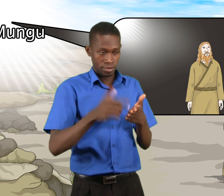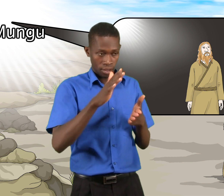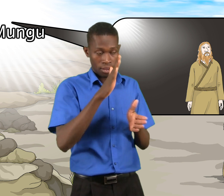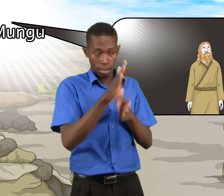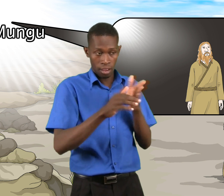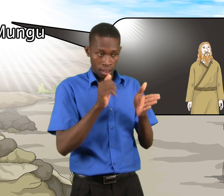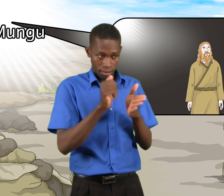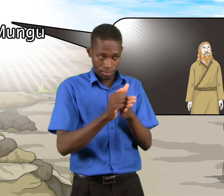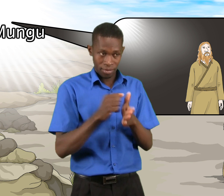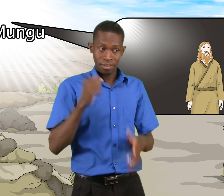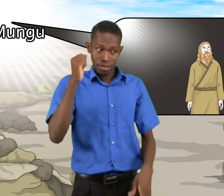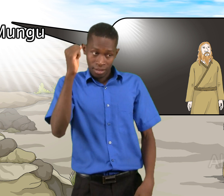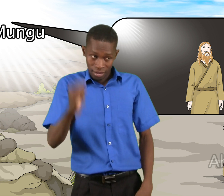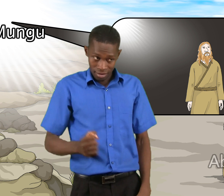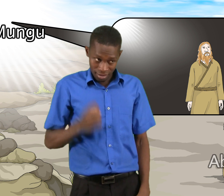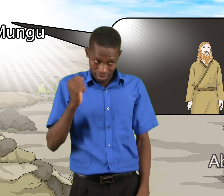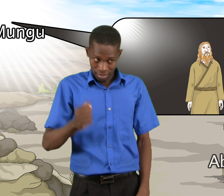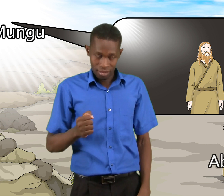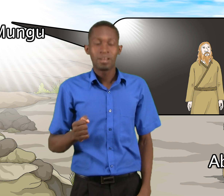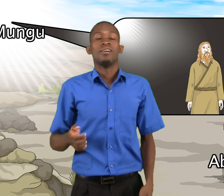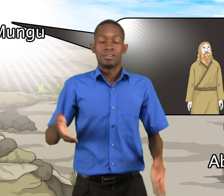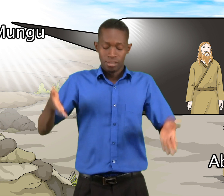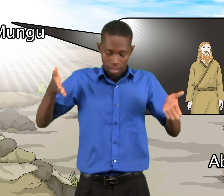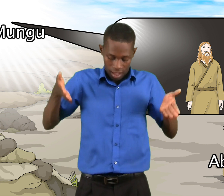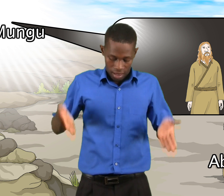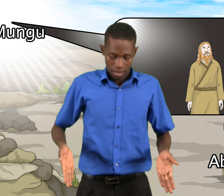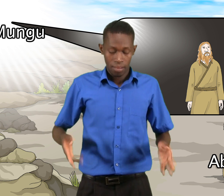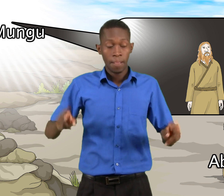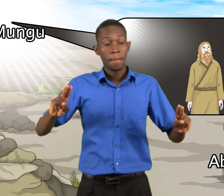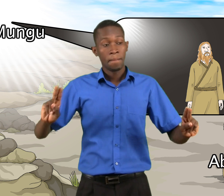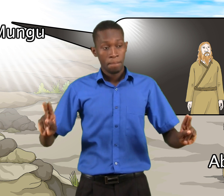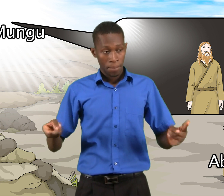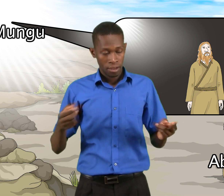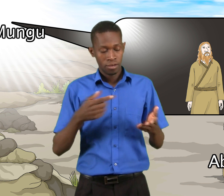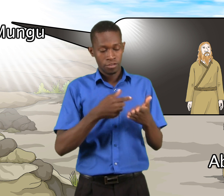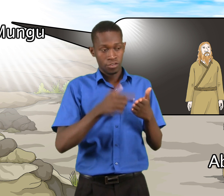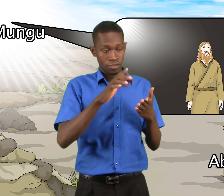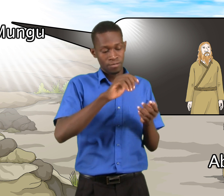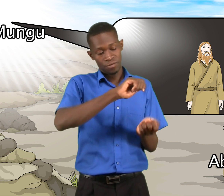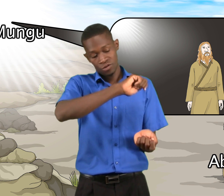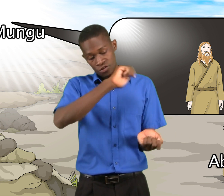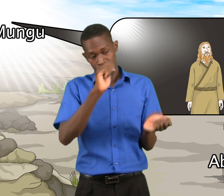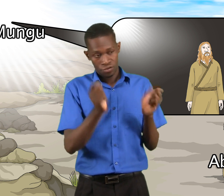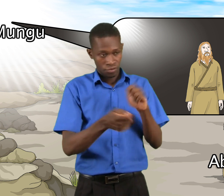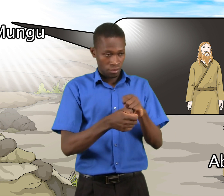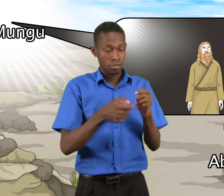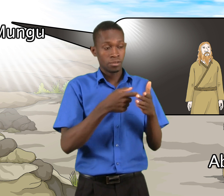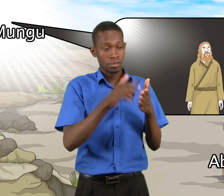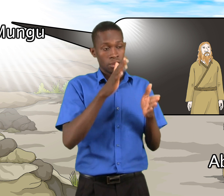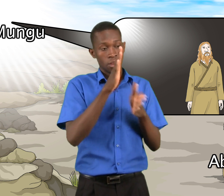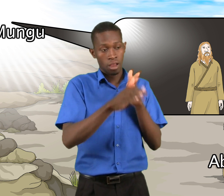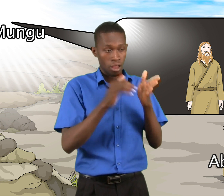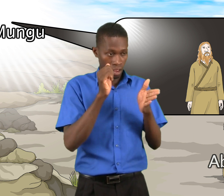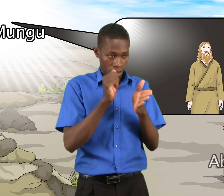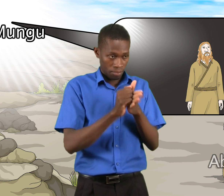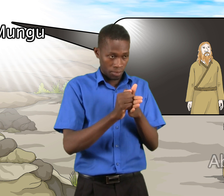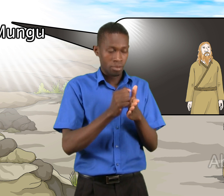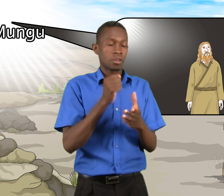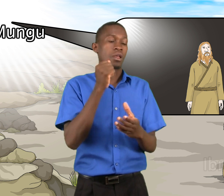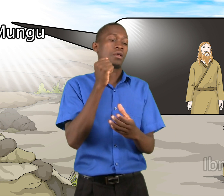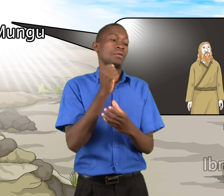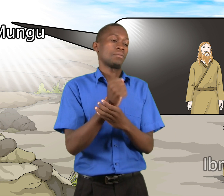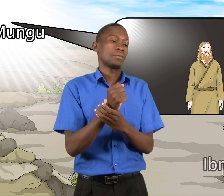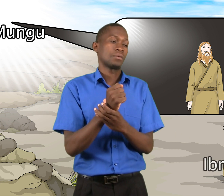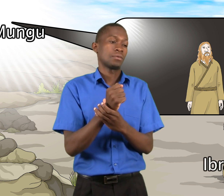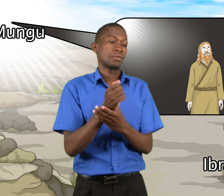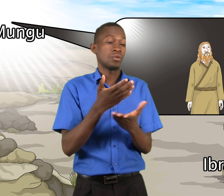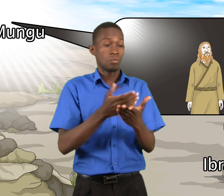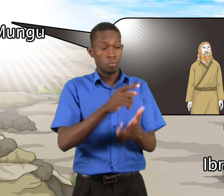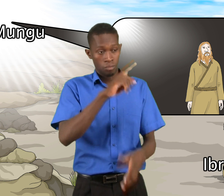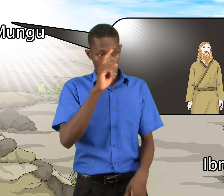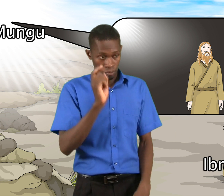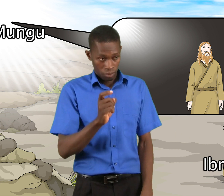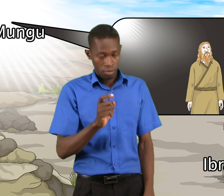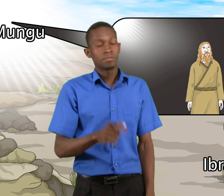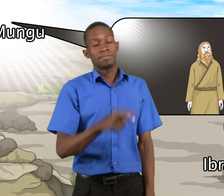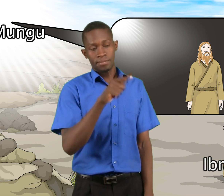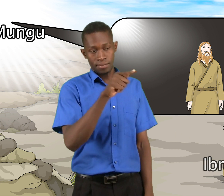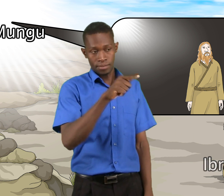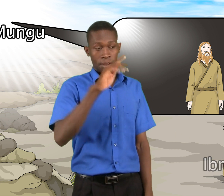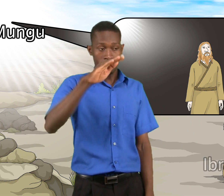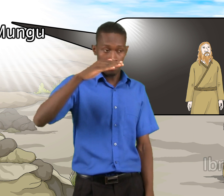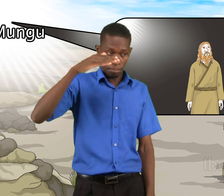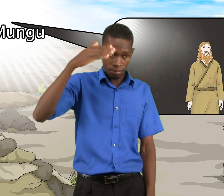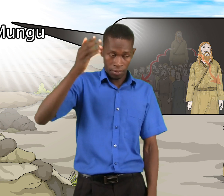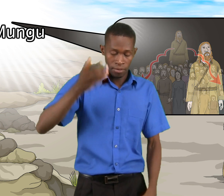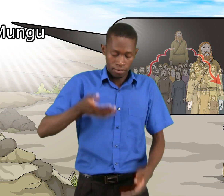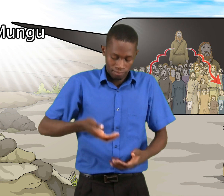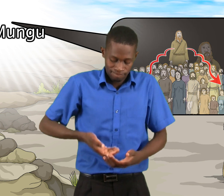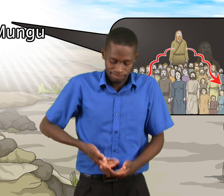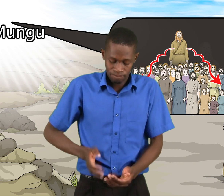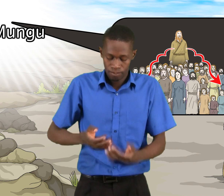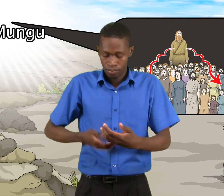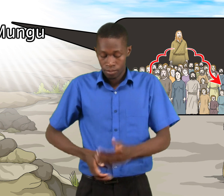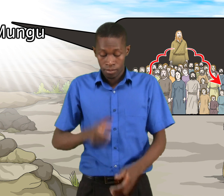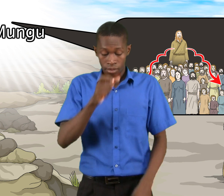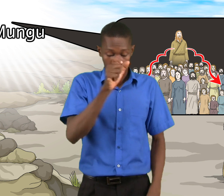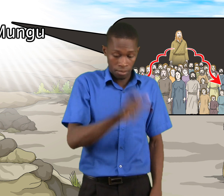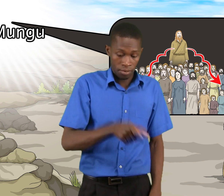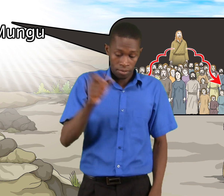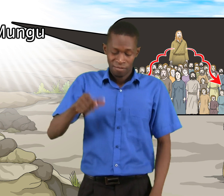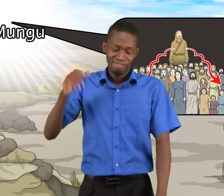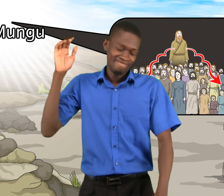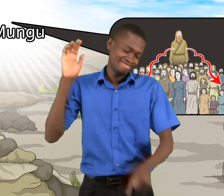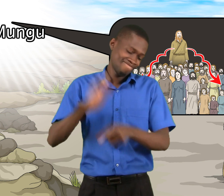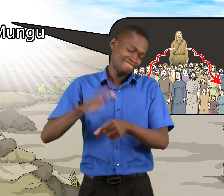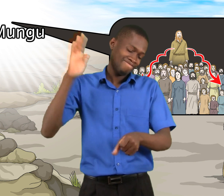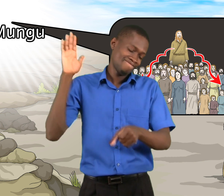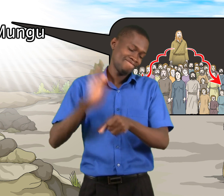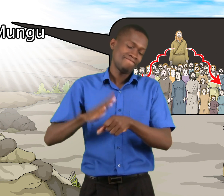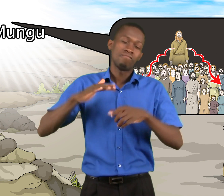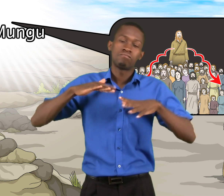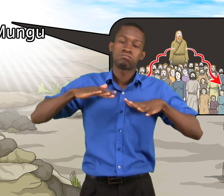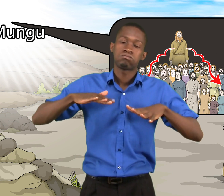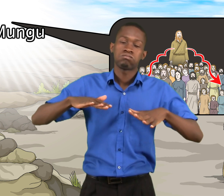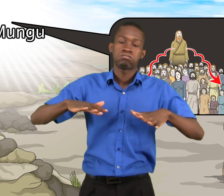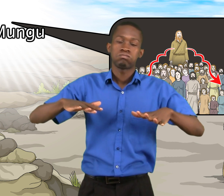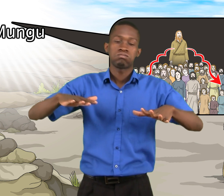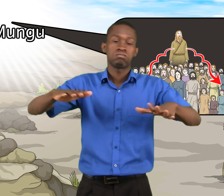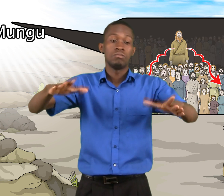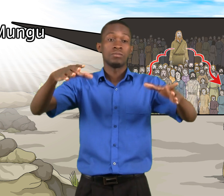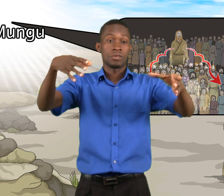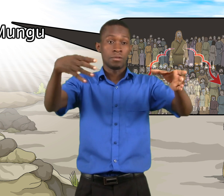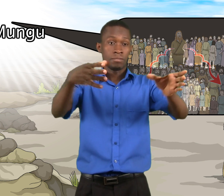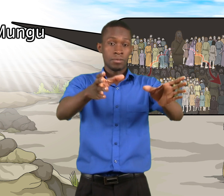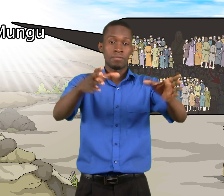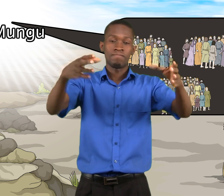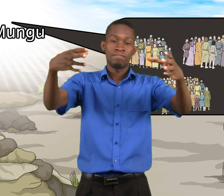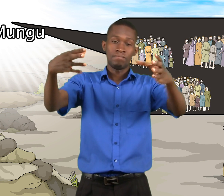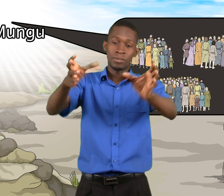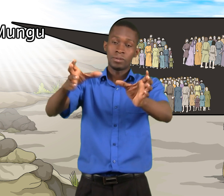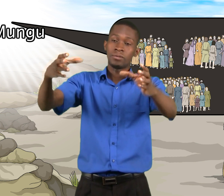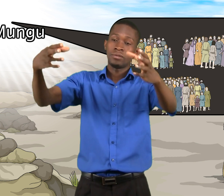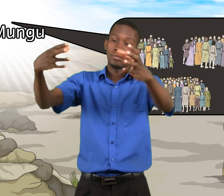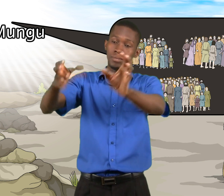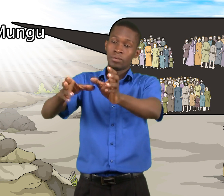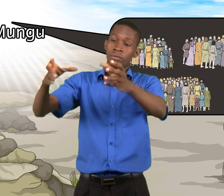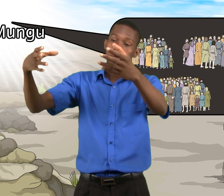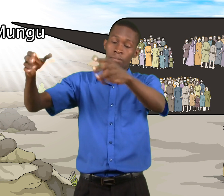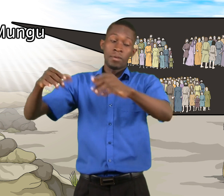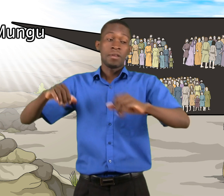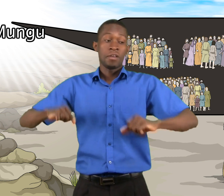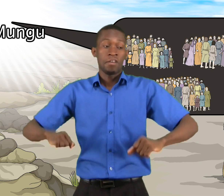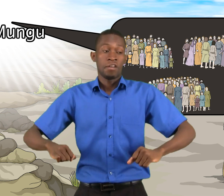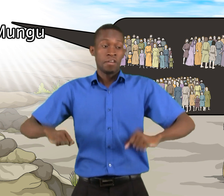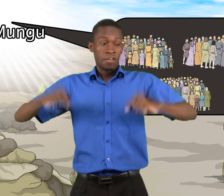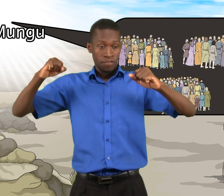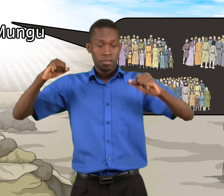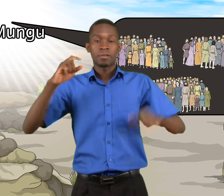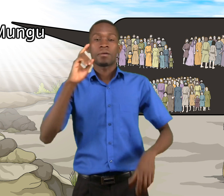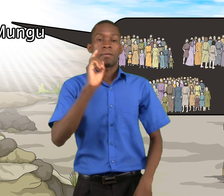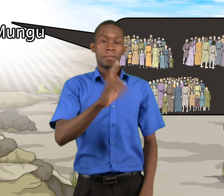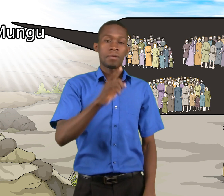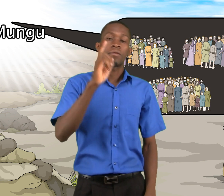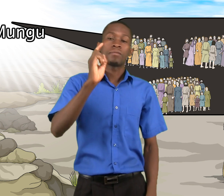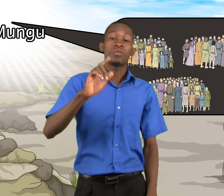No longer will you be called Abram, but your name will be Abraham, for I have made you a father of many nations. I will make you exceedingly fruitful;